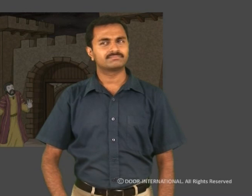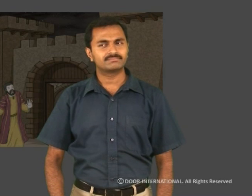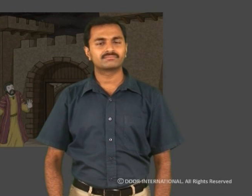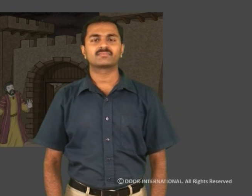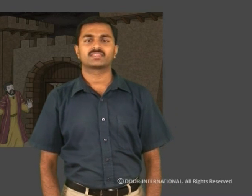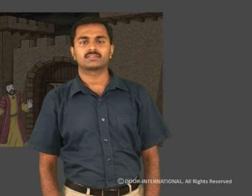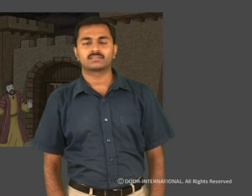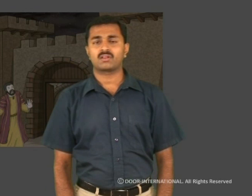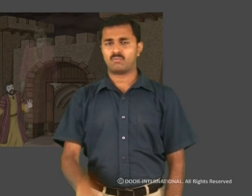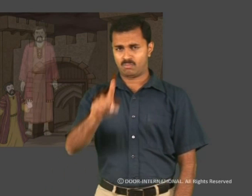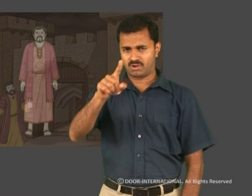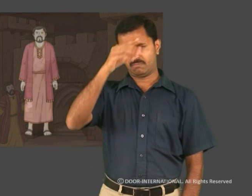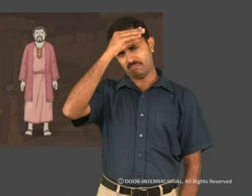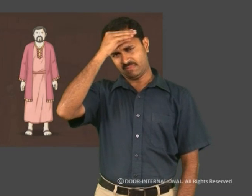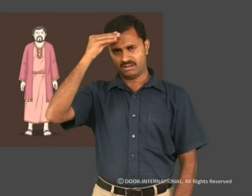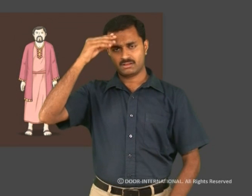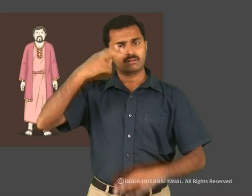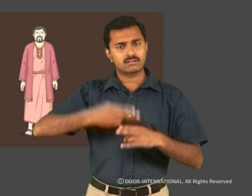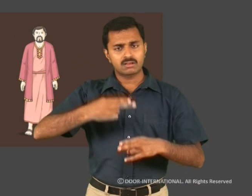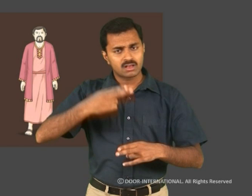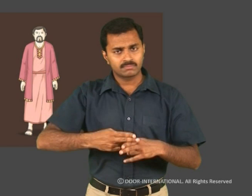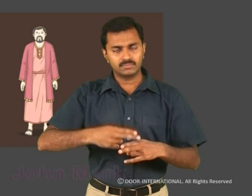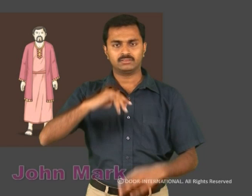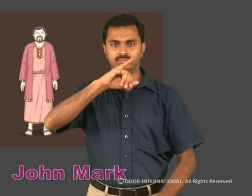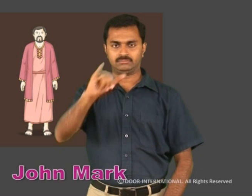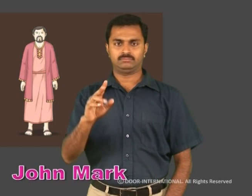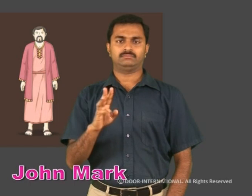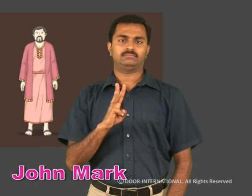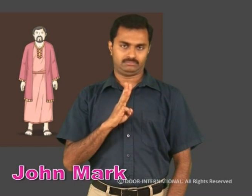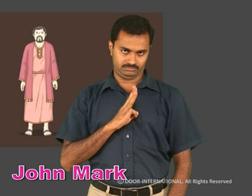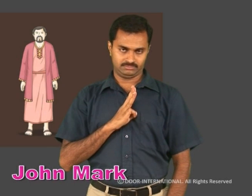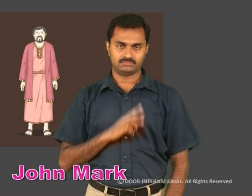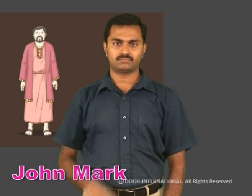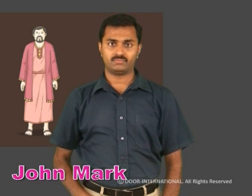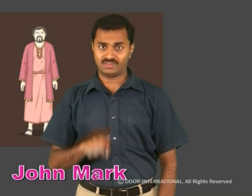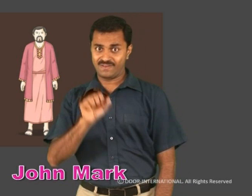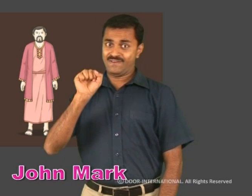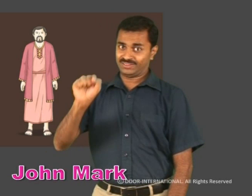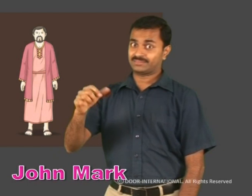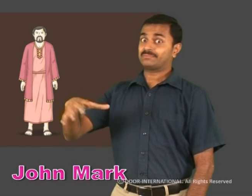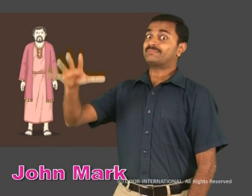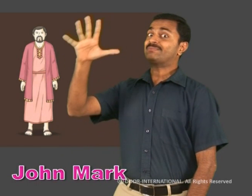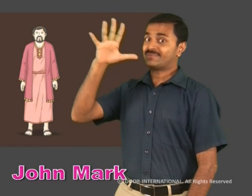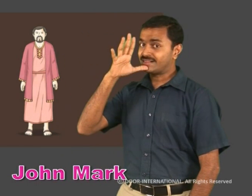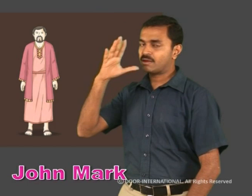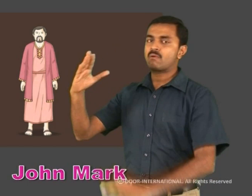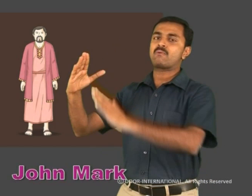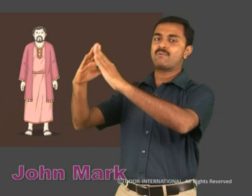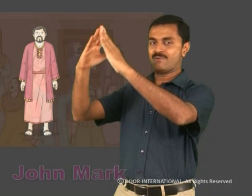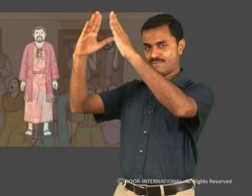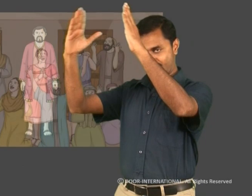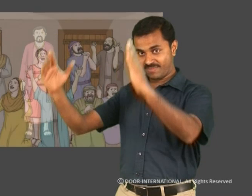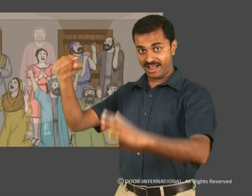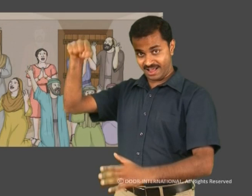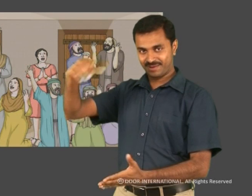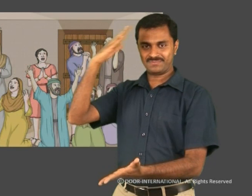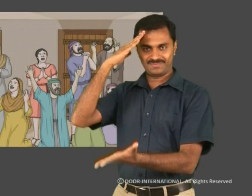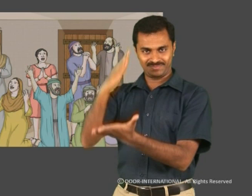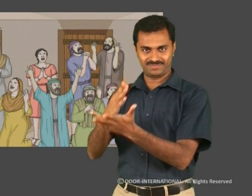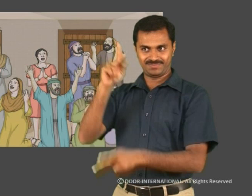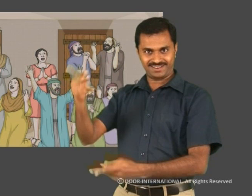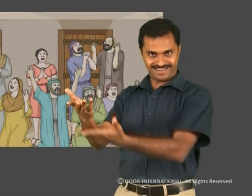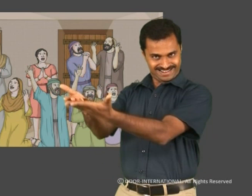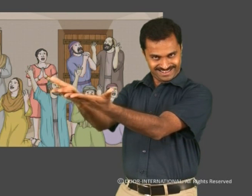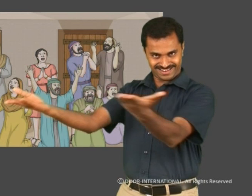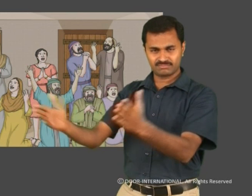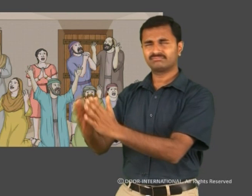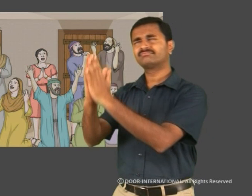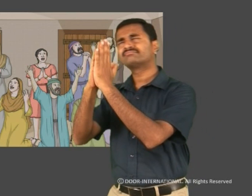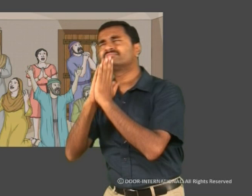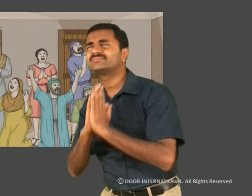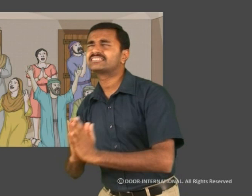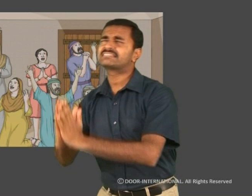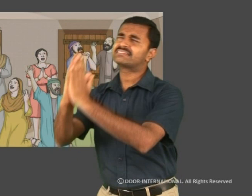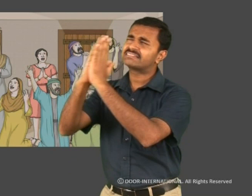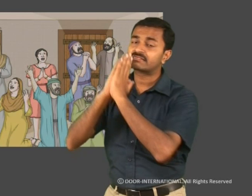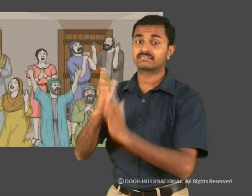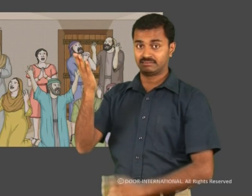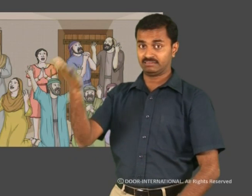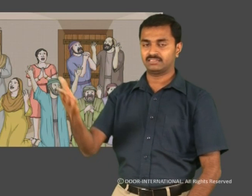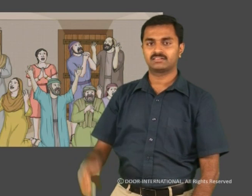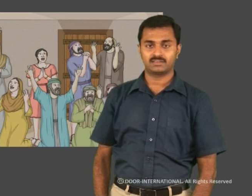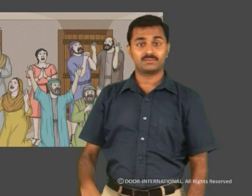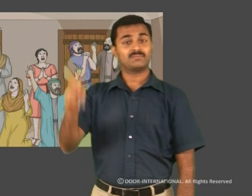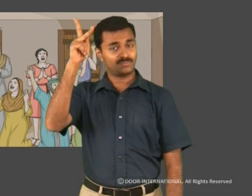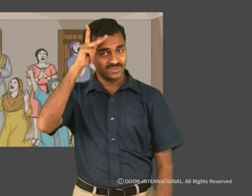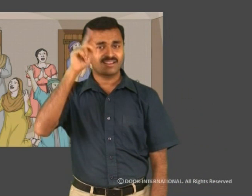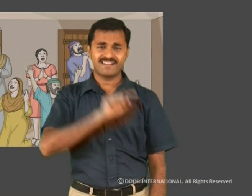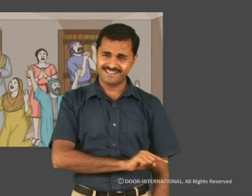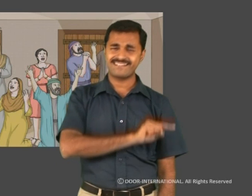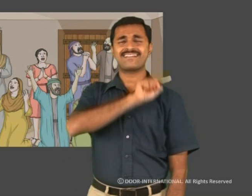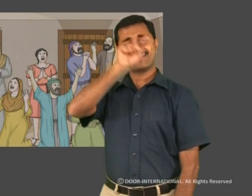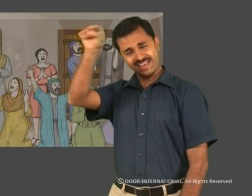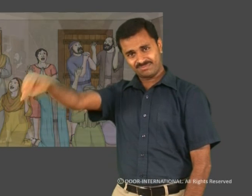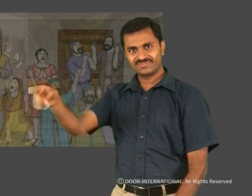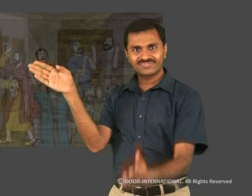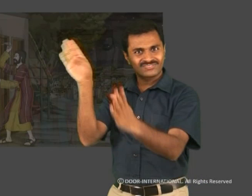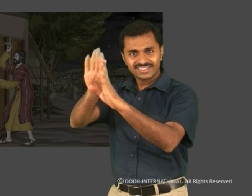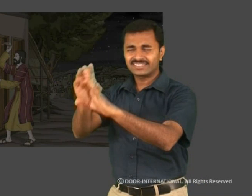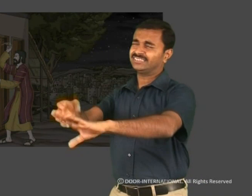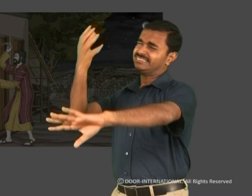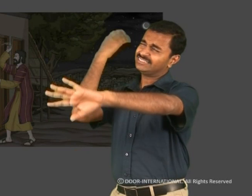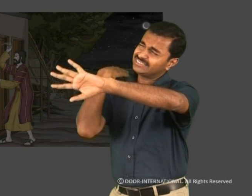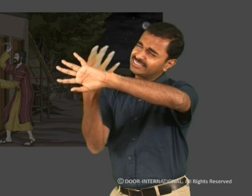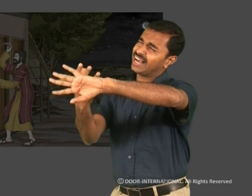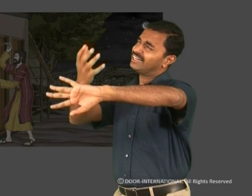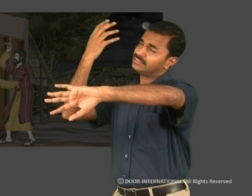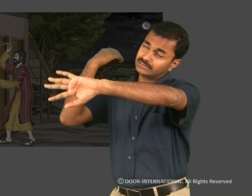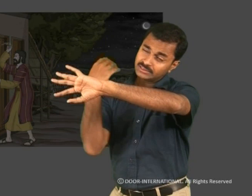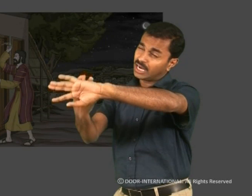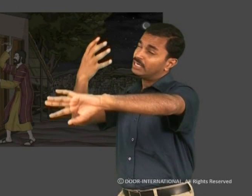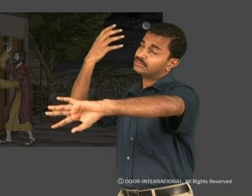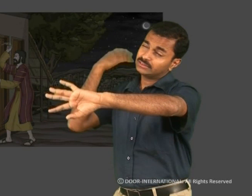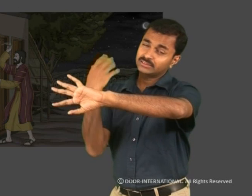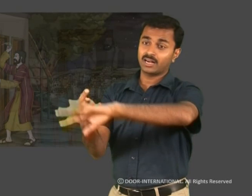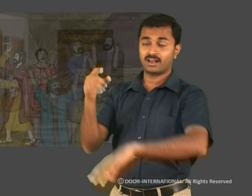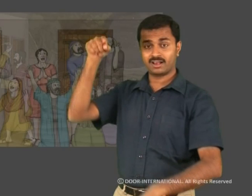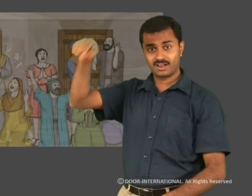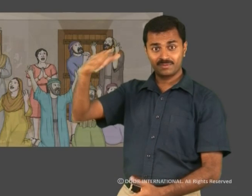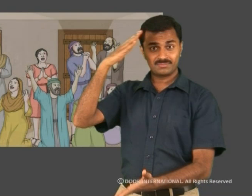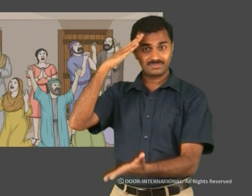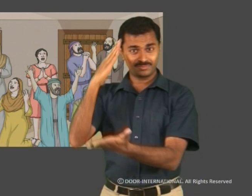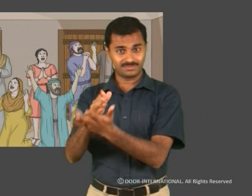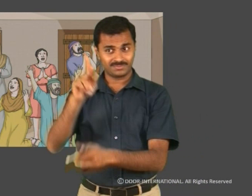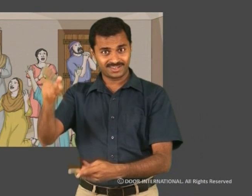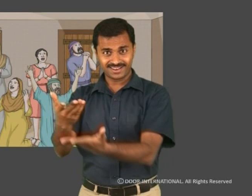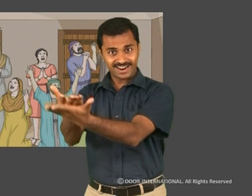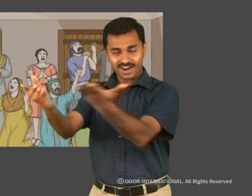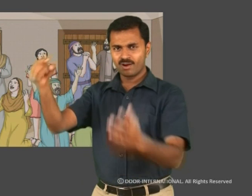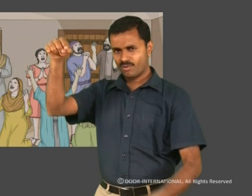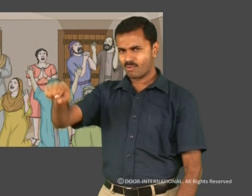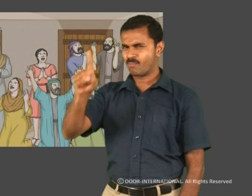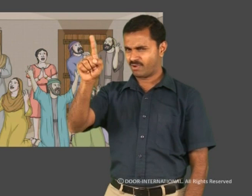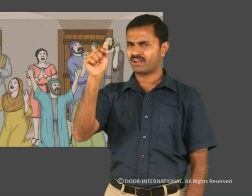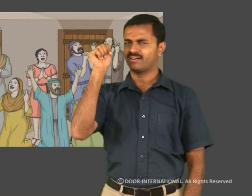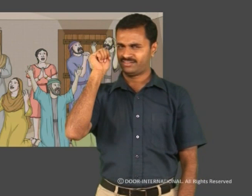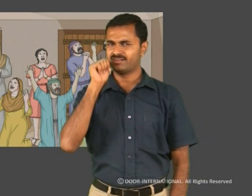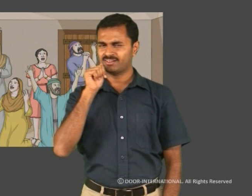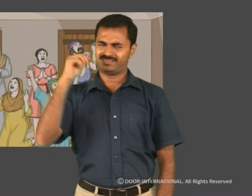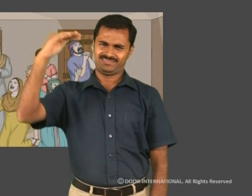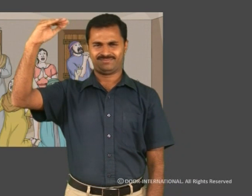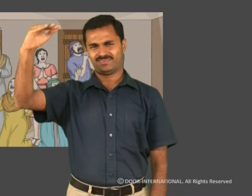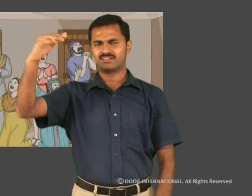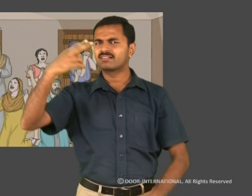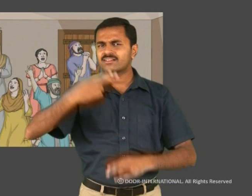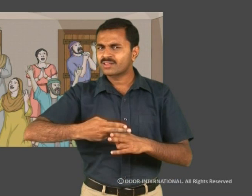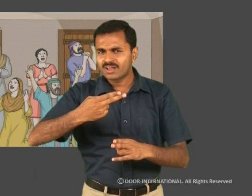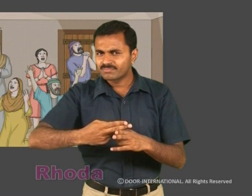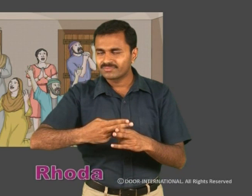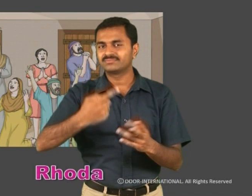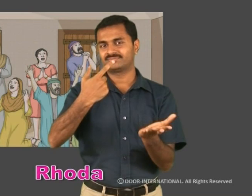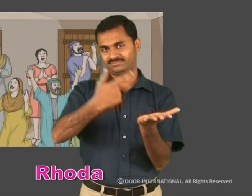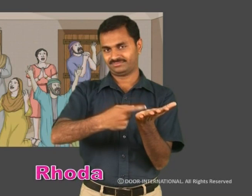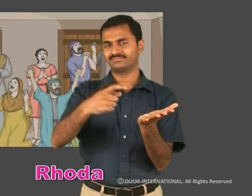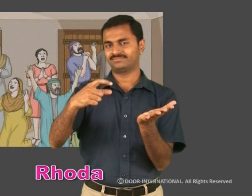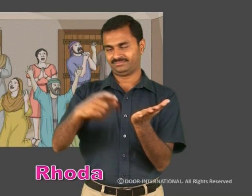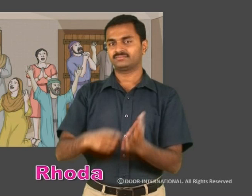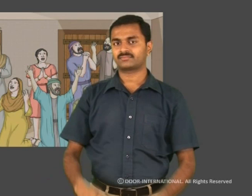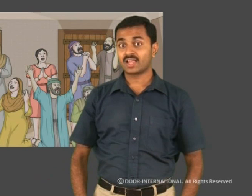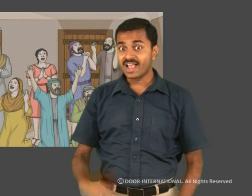And when he had realized this, he went to the house of Mary the mother of John, also called Mark, where many people had gathered together and were praying.